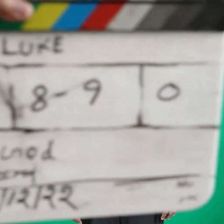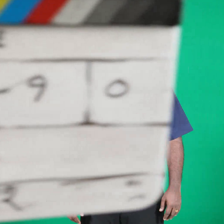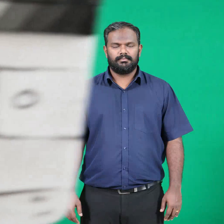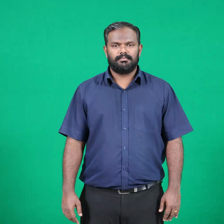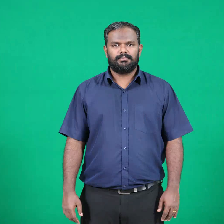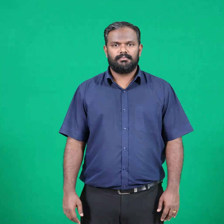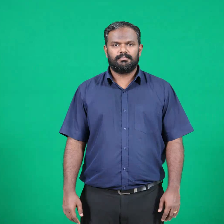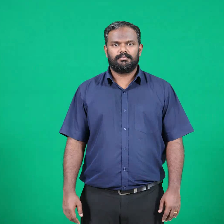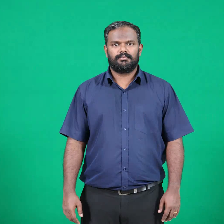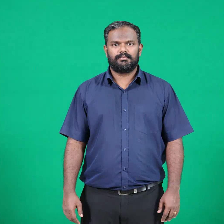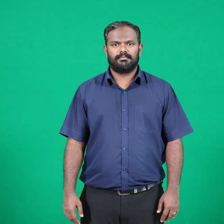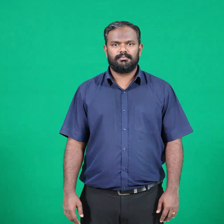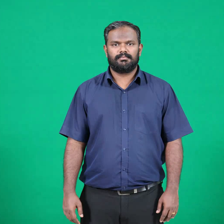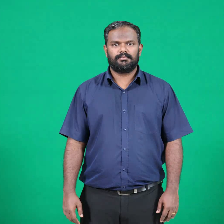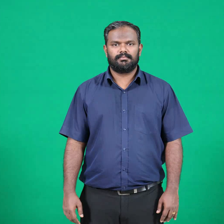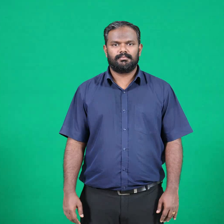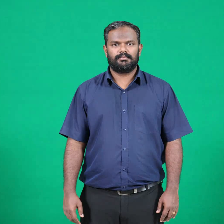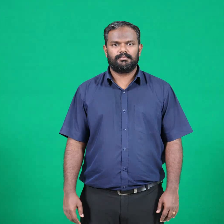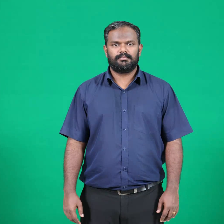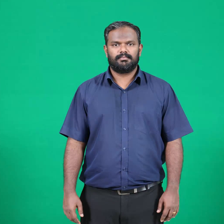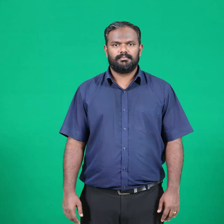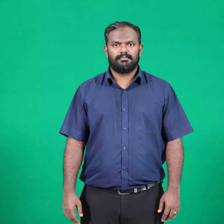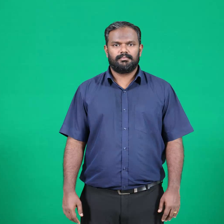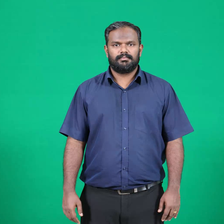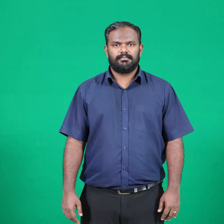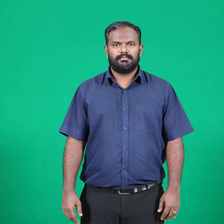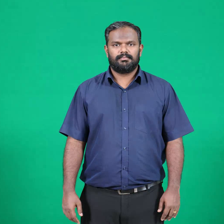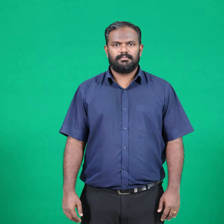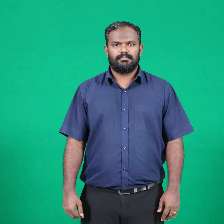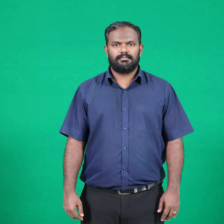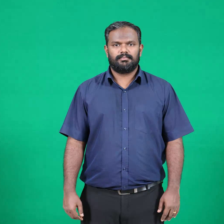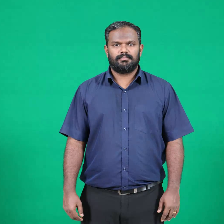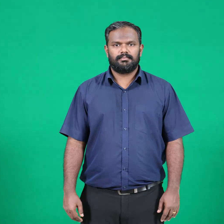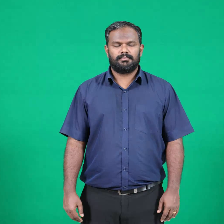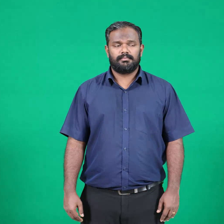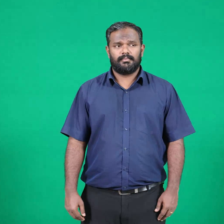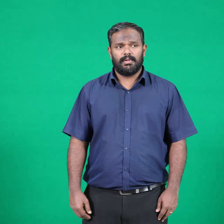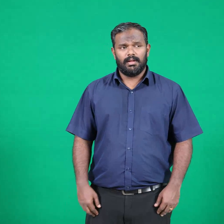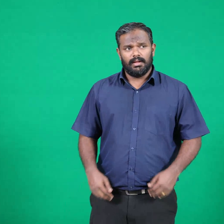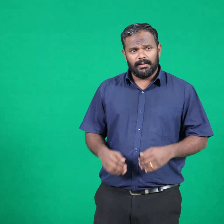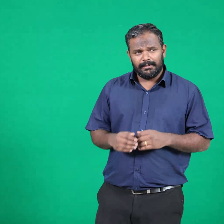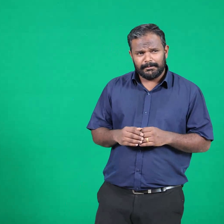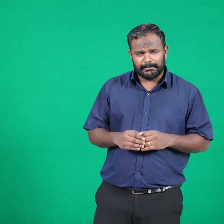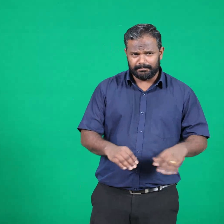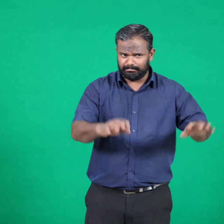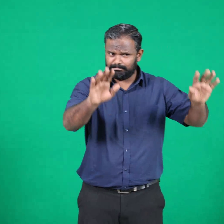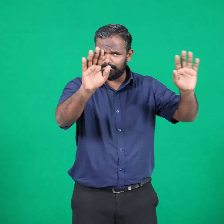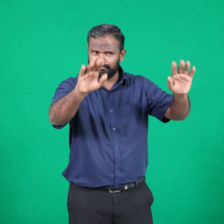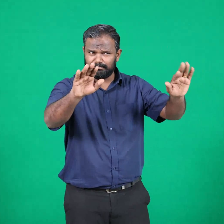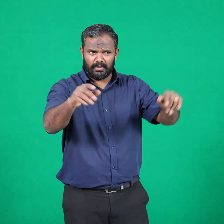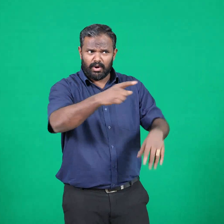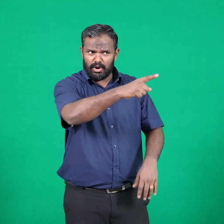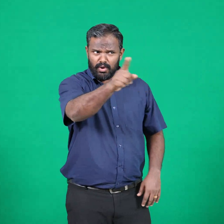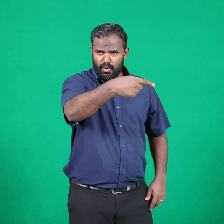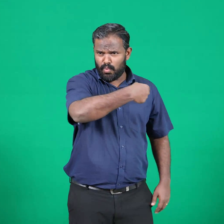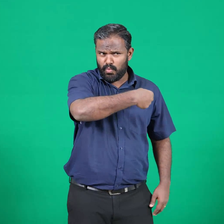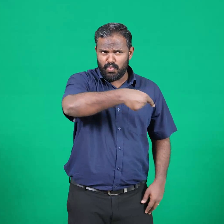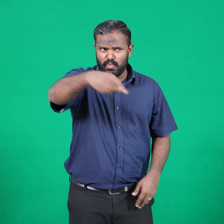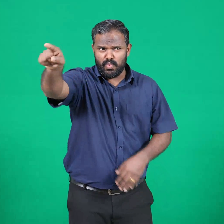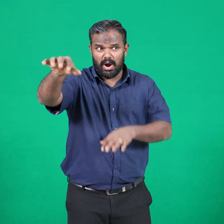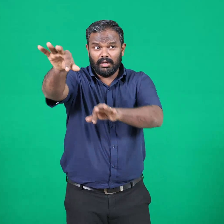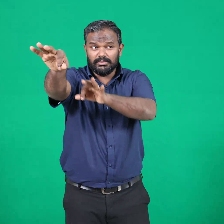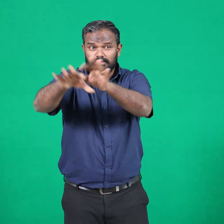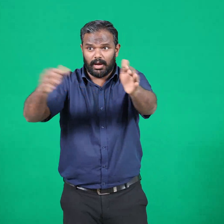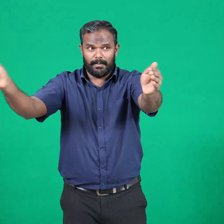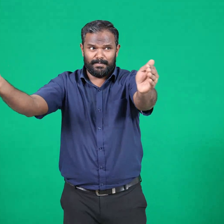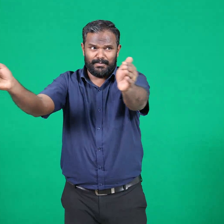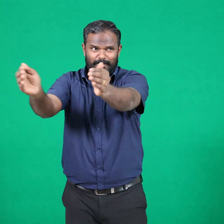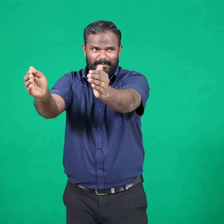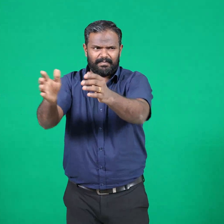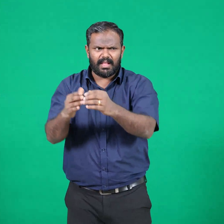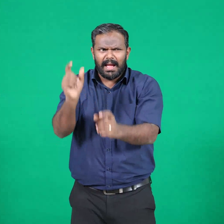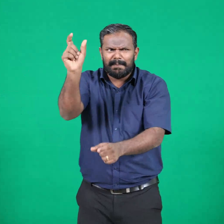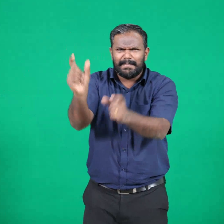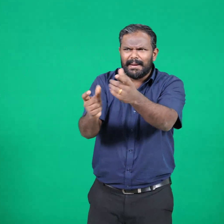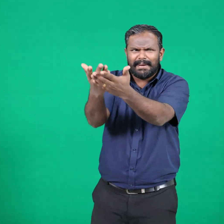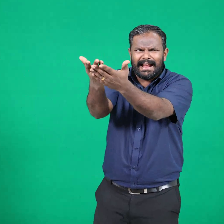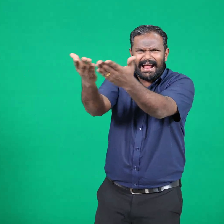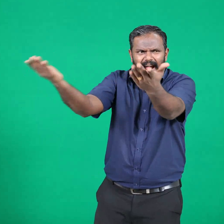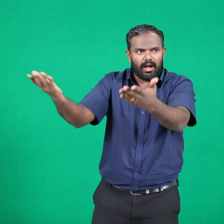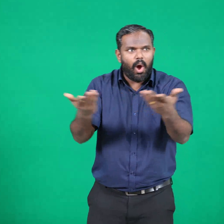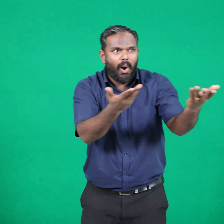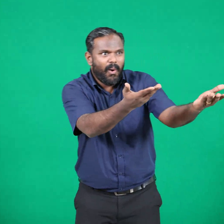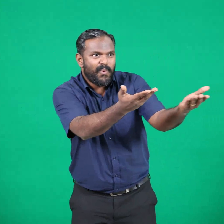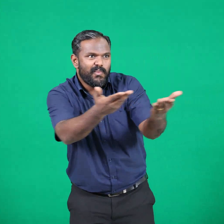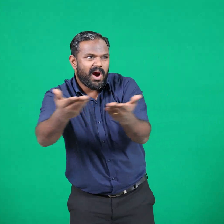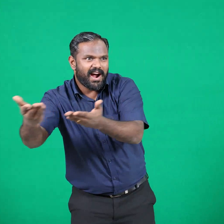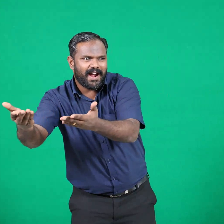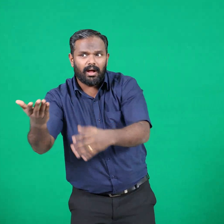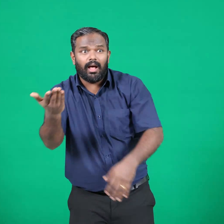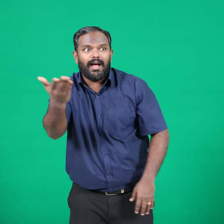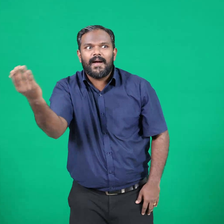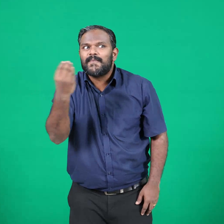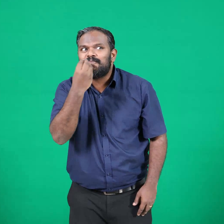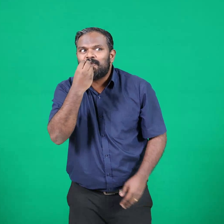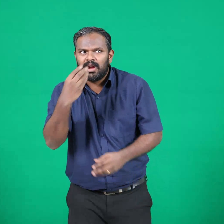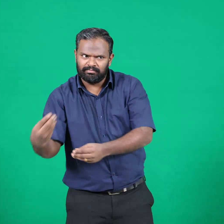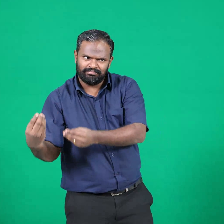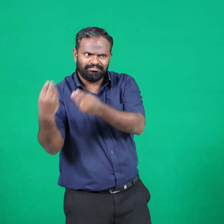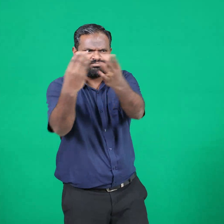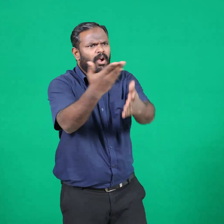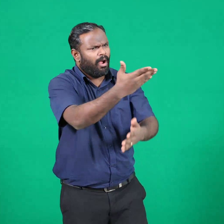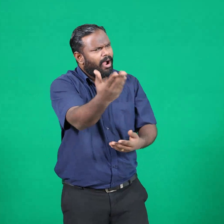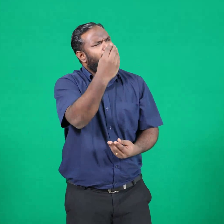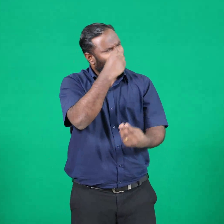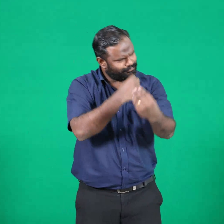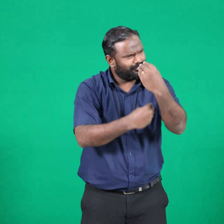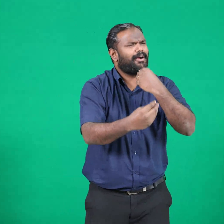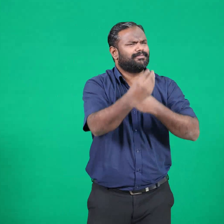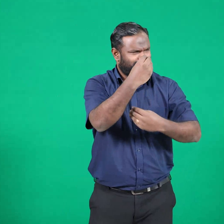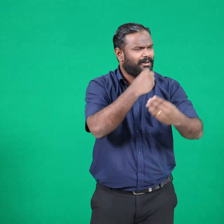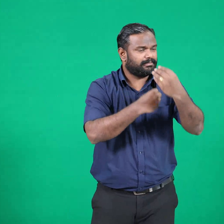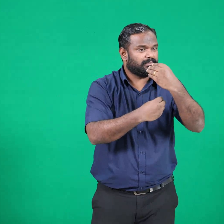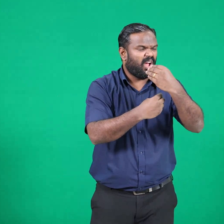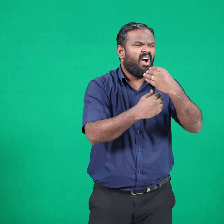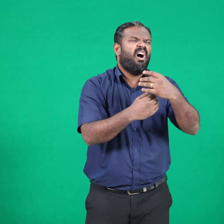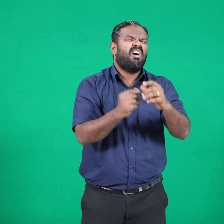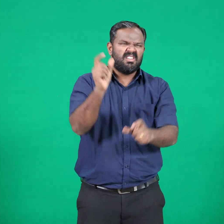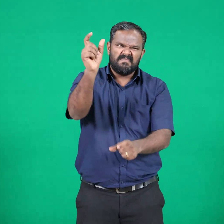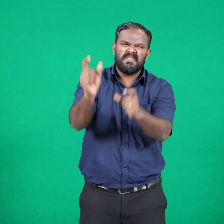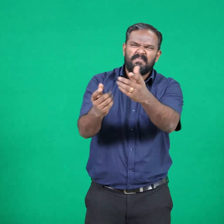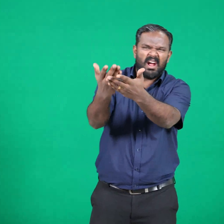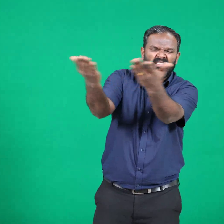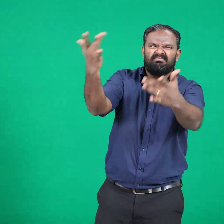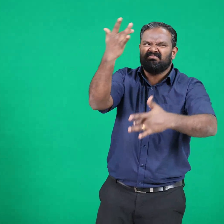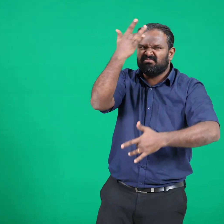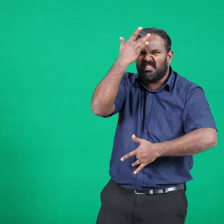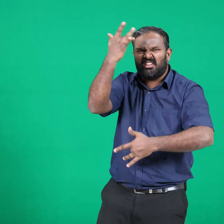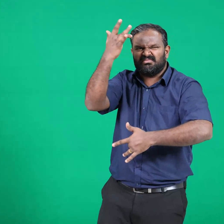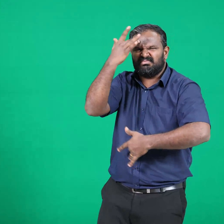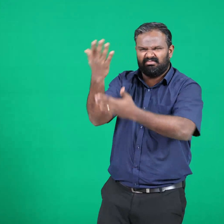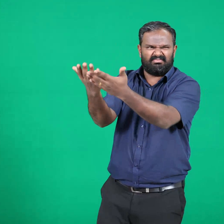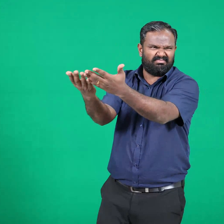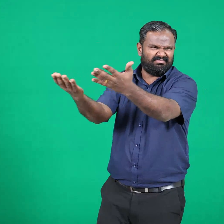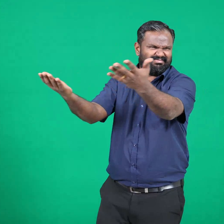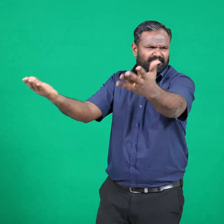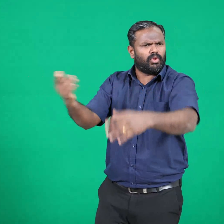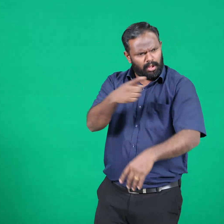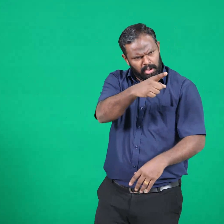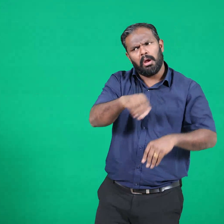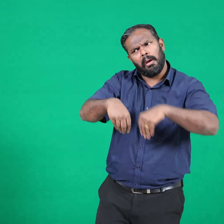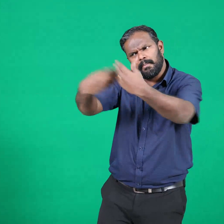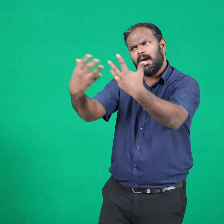If you enter a town and they welcome you, eat whatever is set before you.